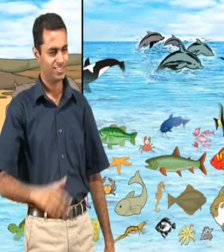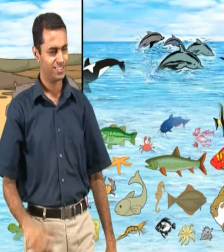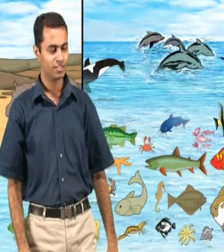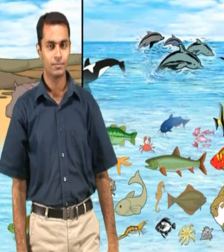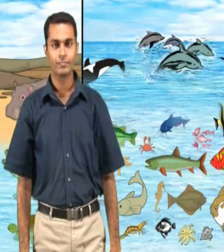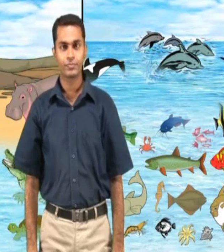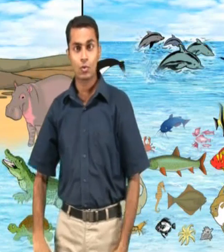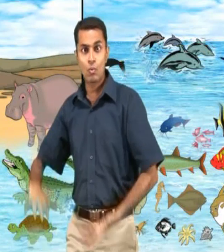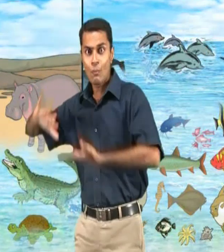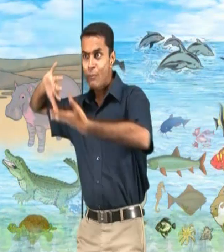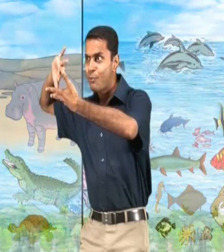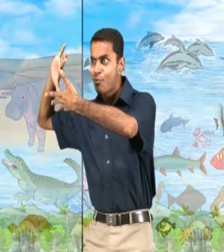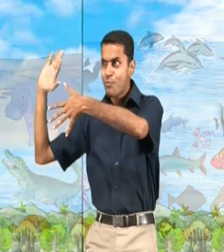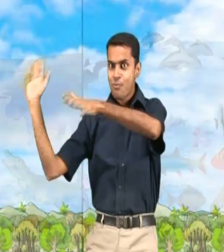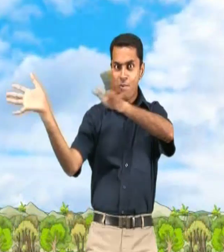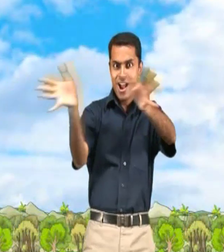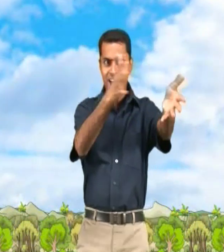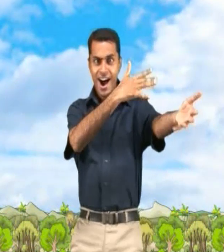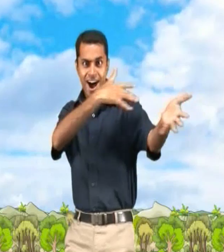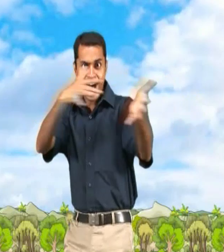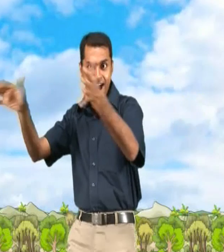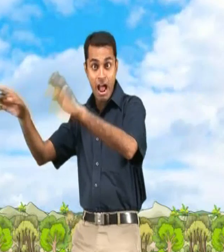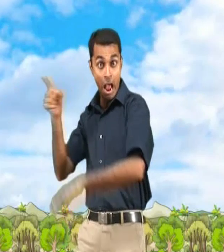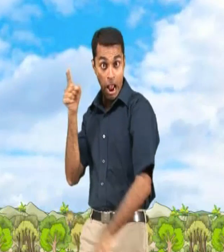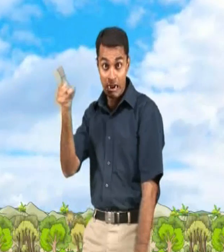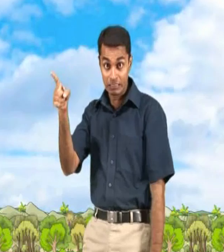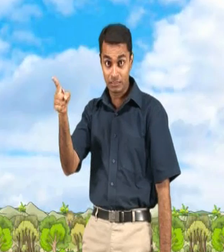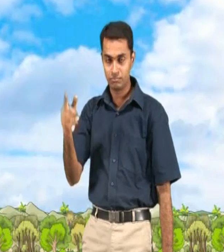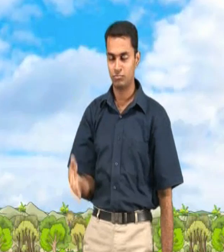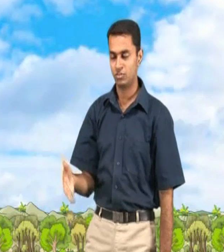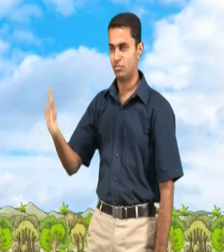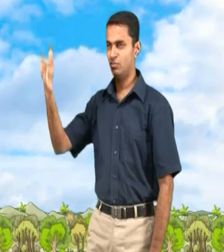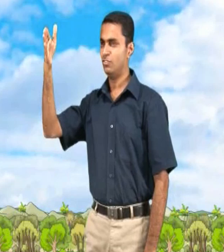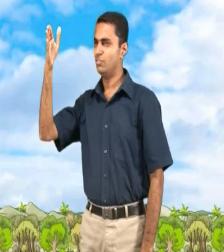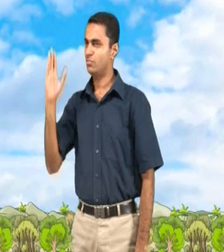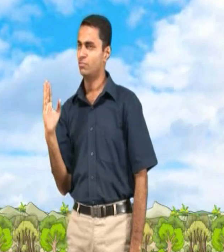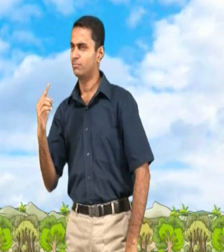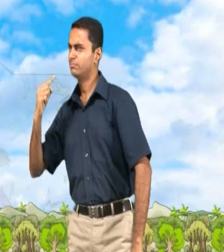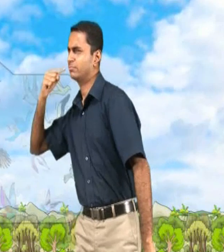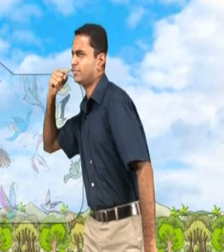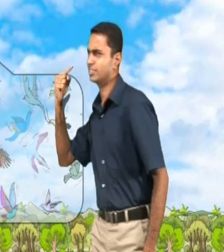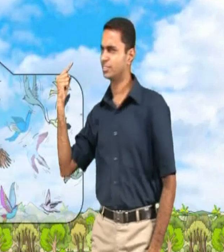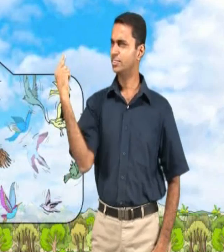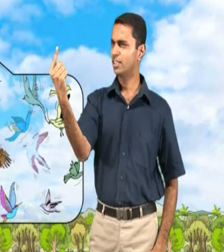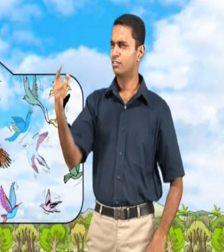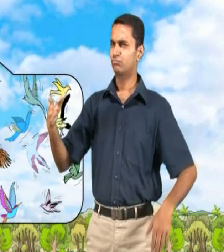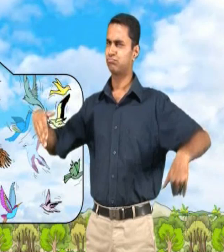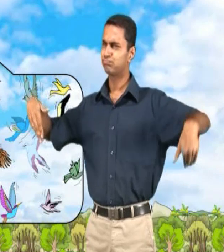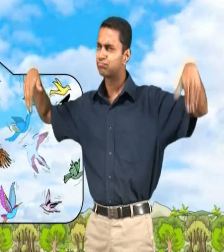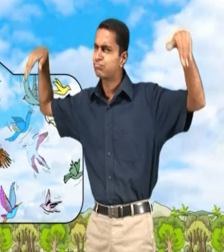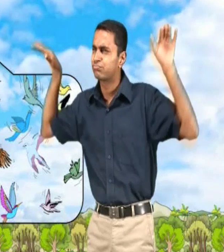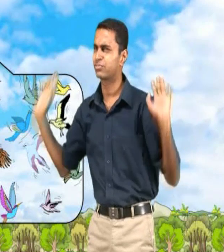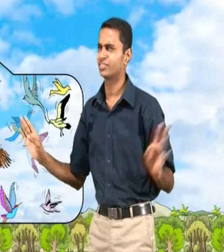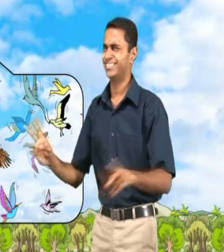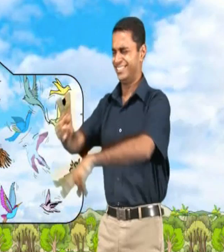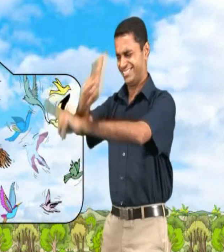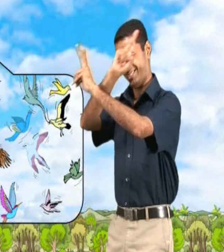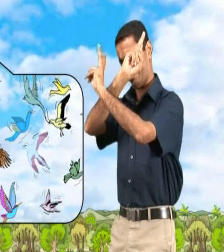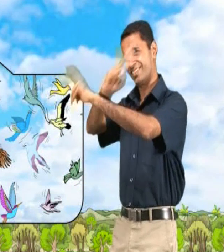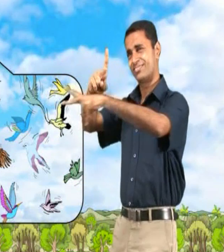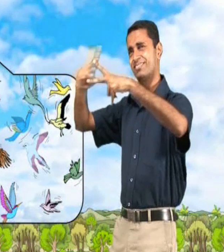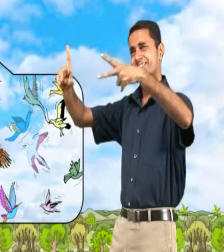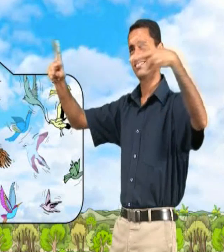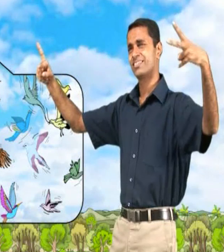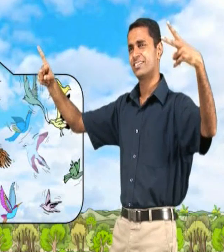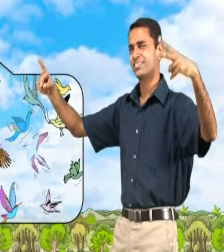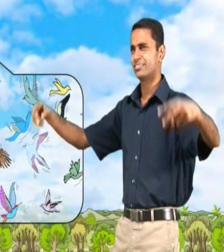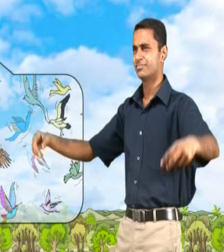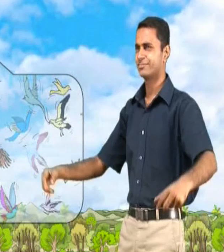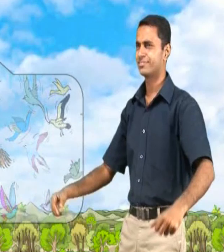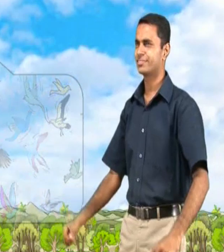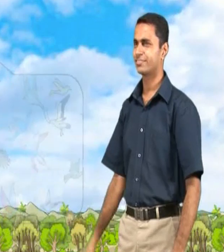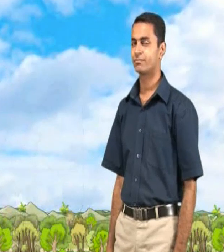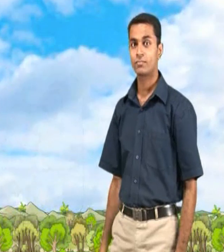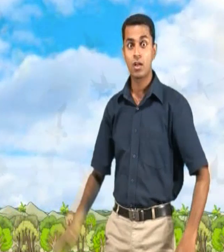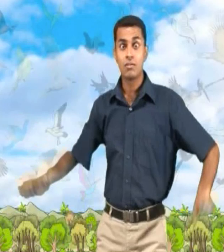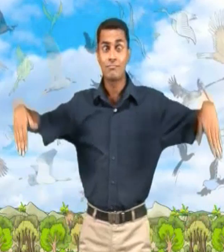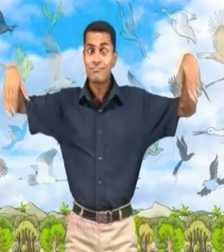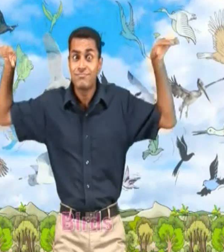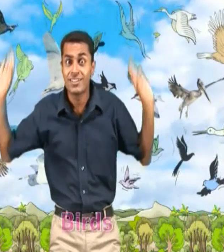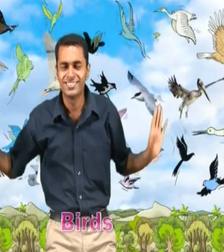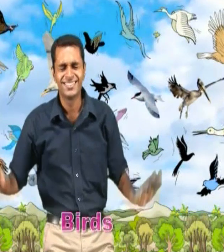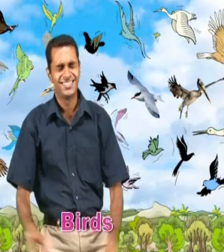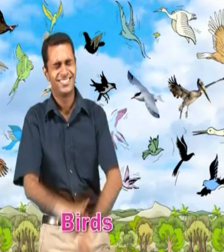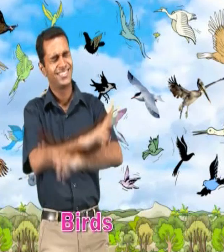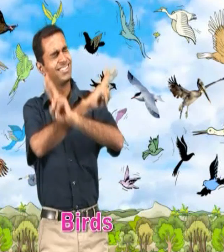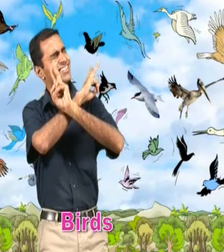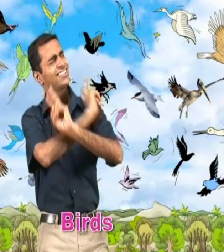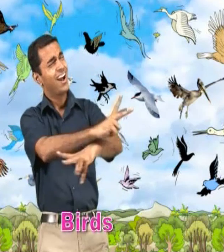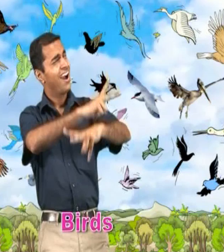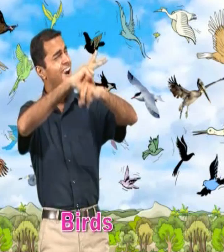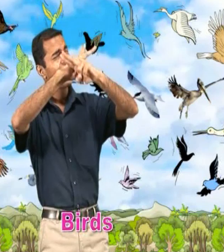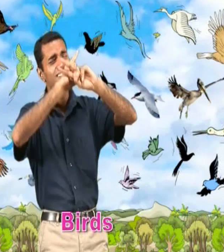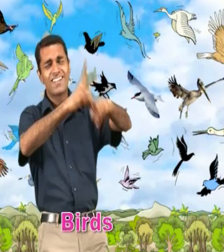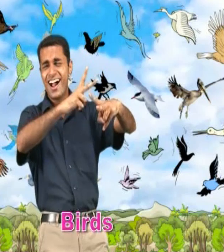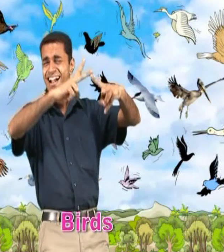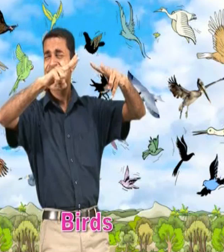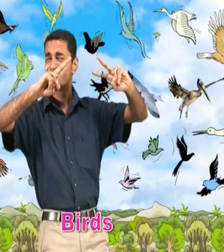And God saw that it was good.